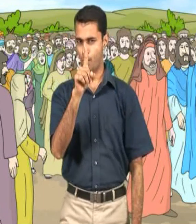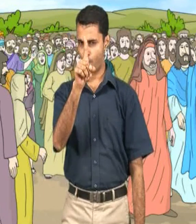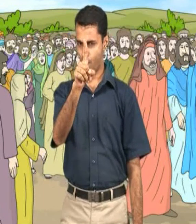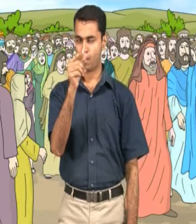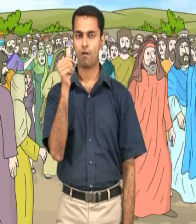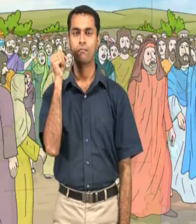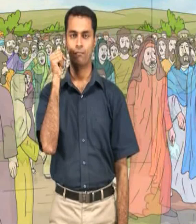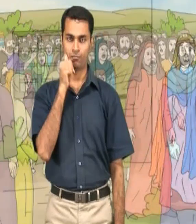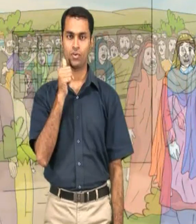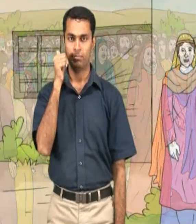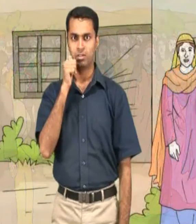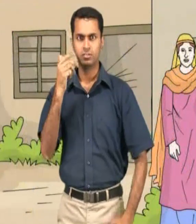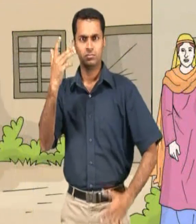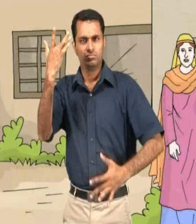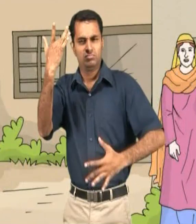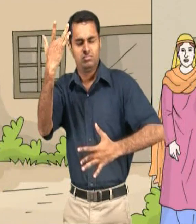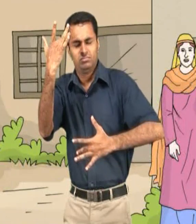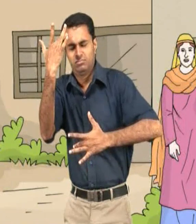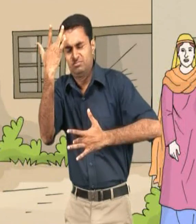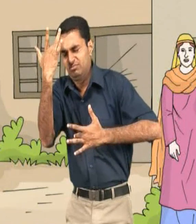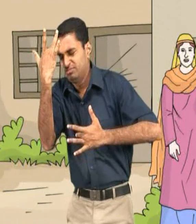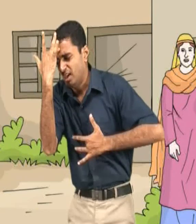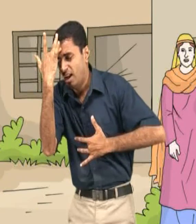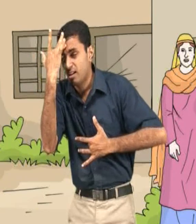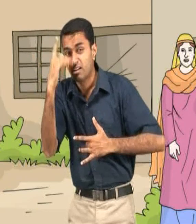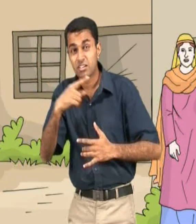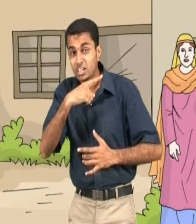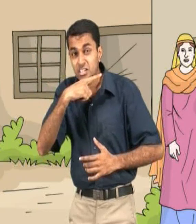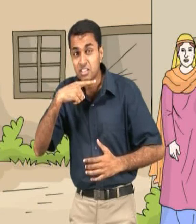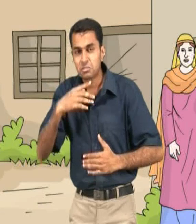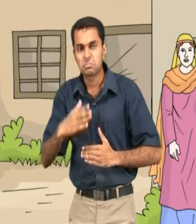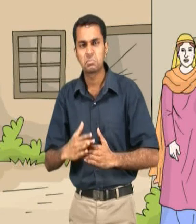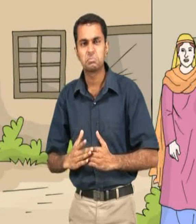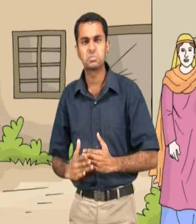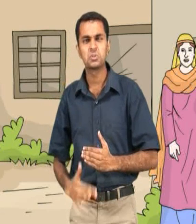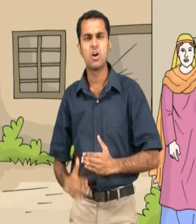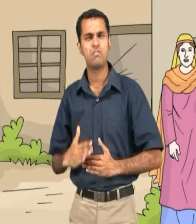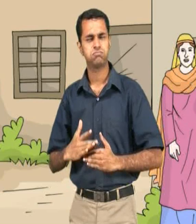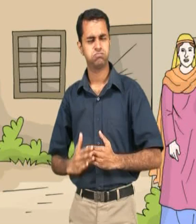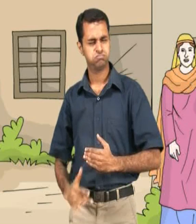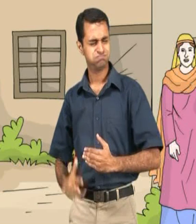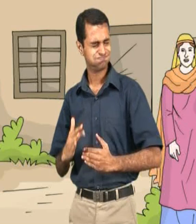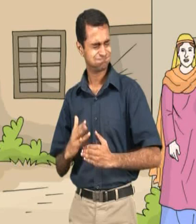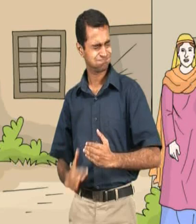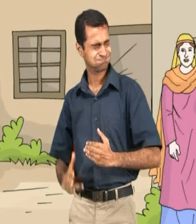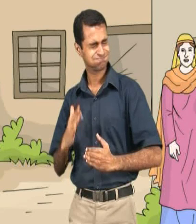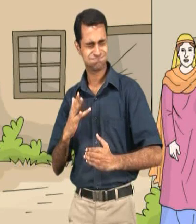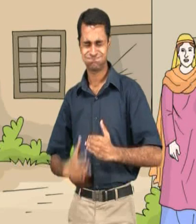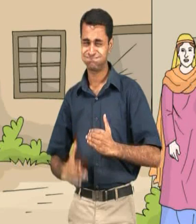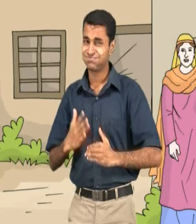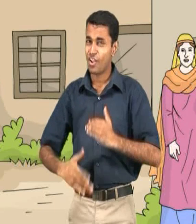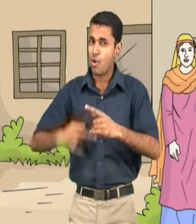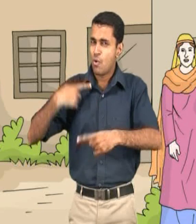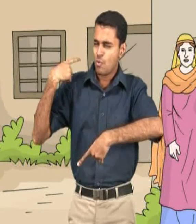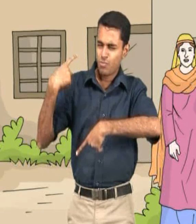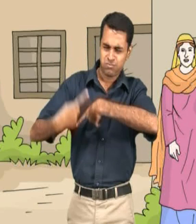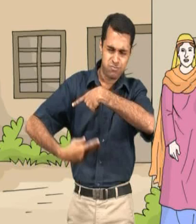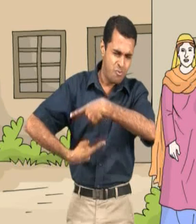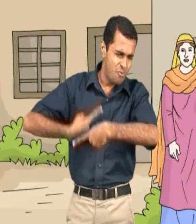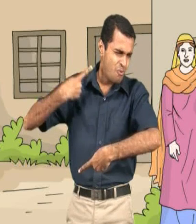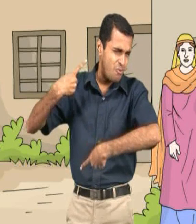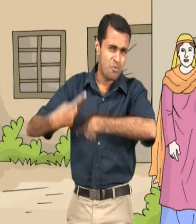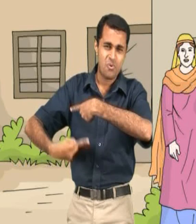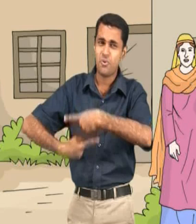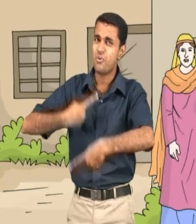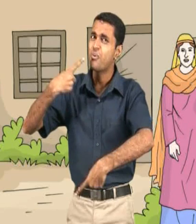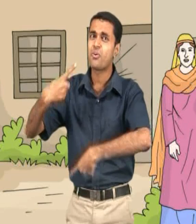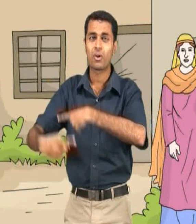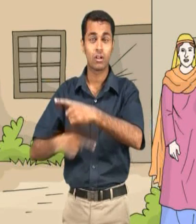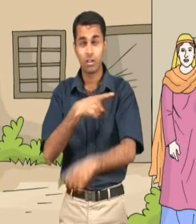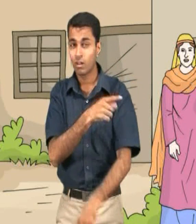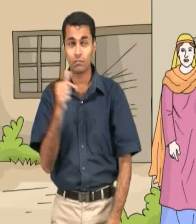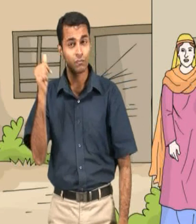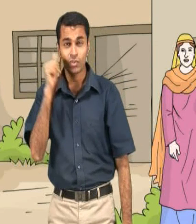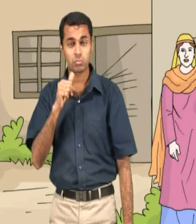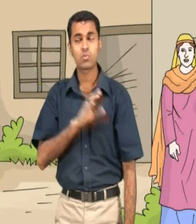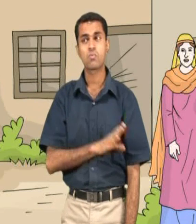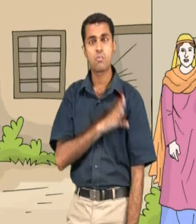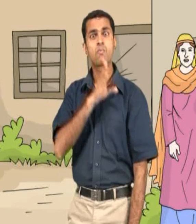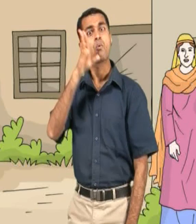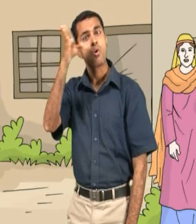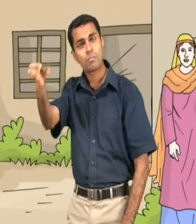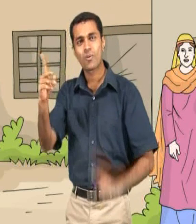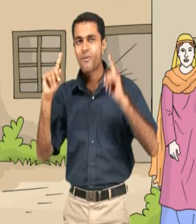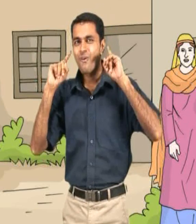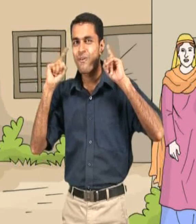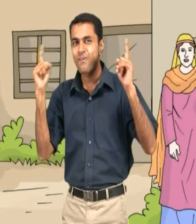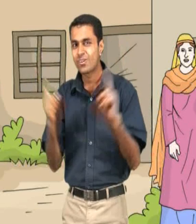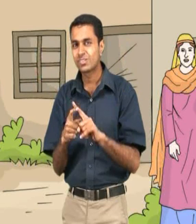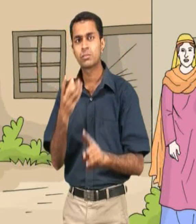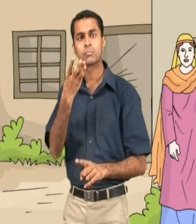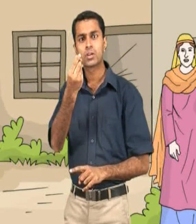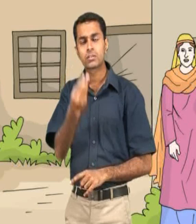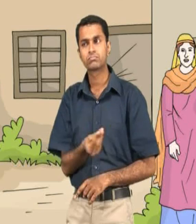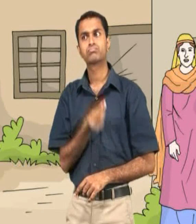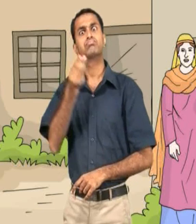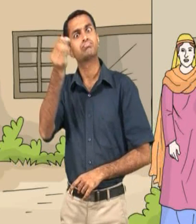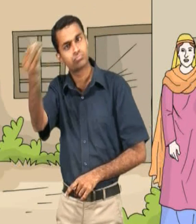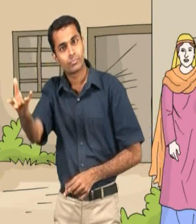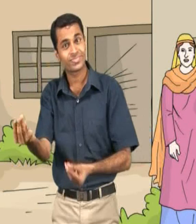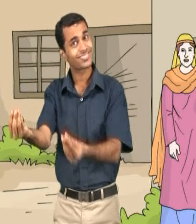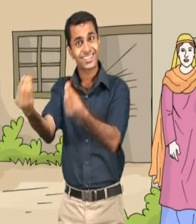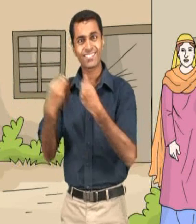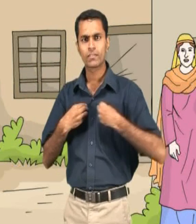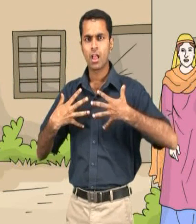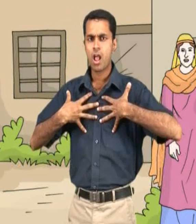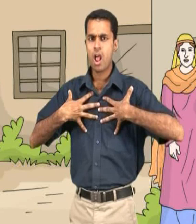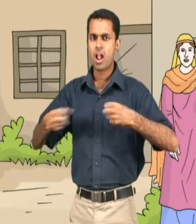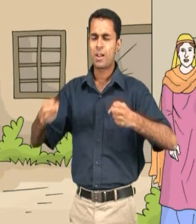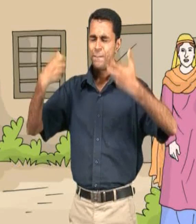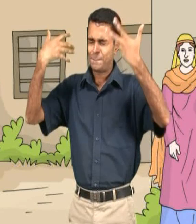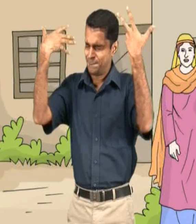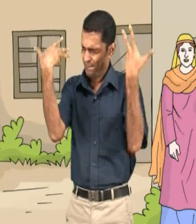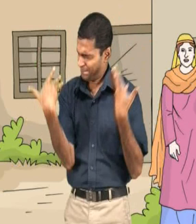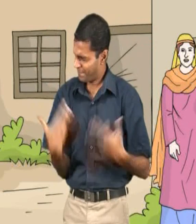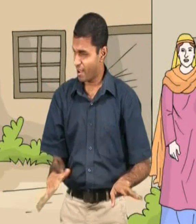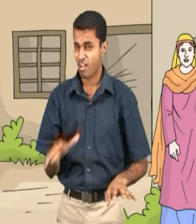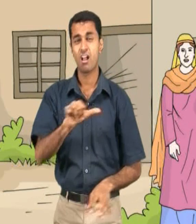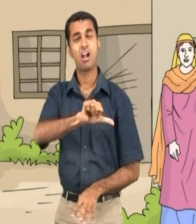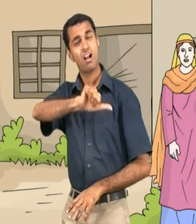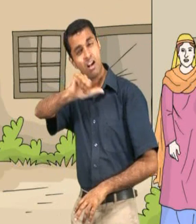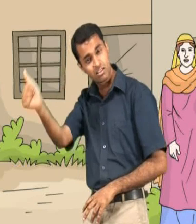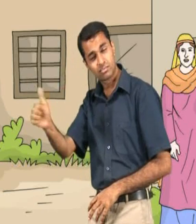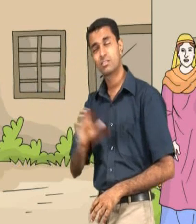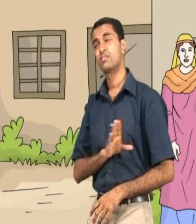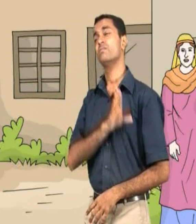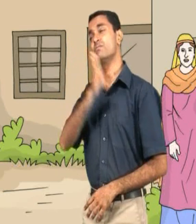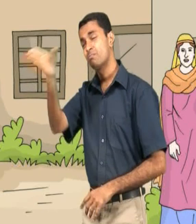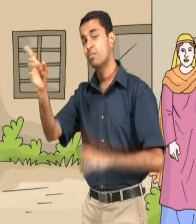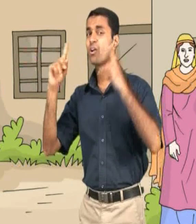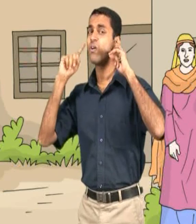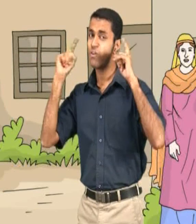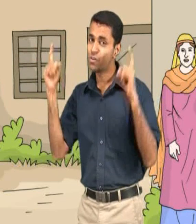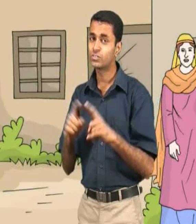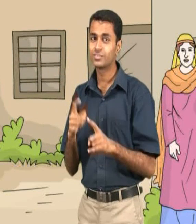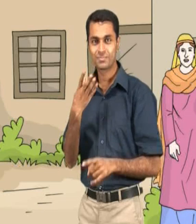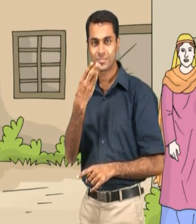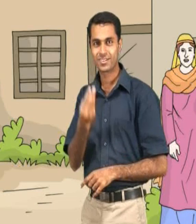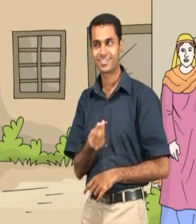And a woman was there who had suffered from bleeding for twelve years.